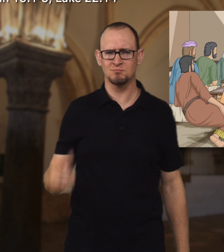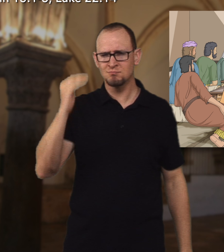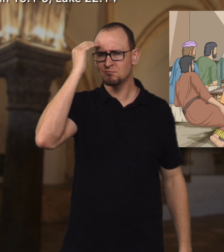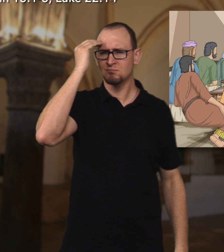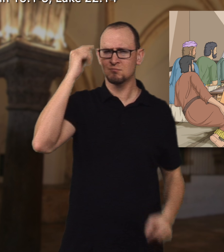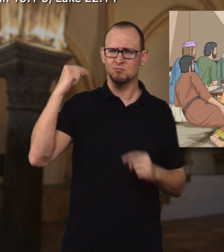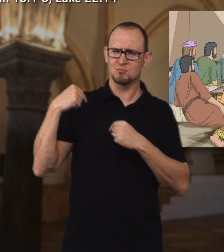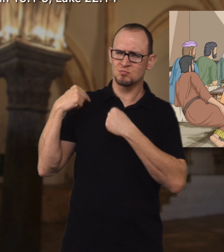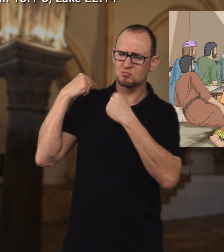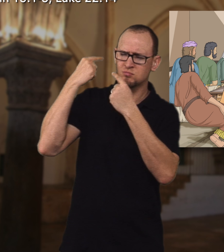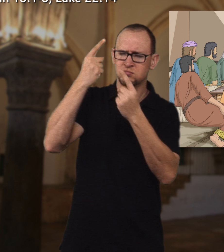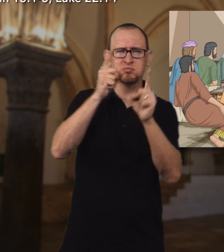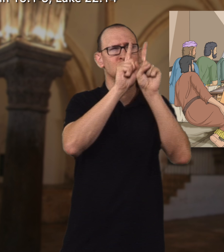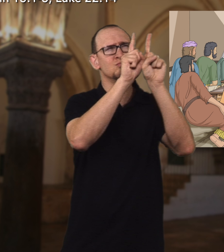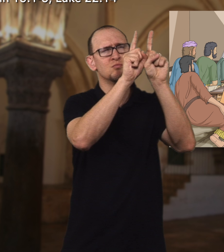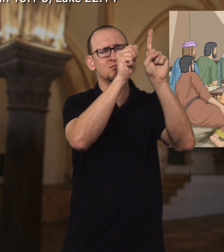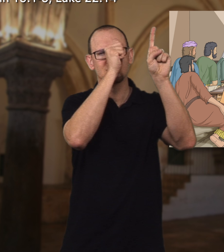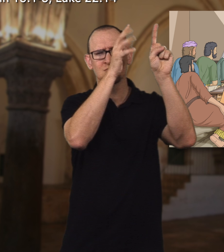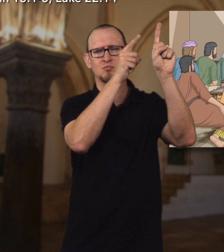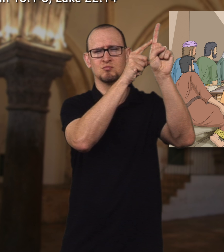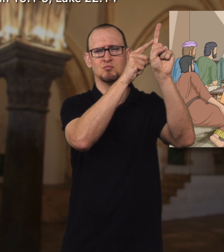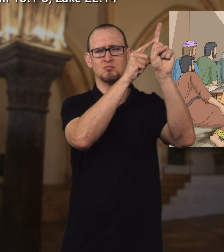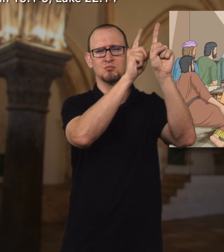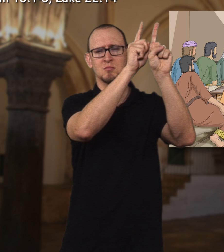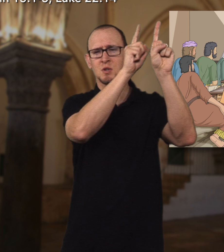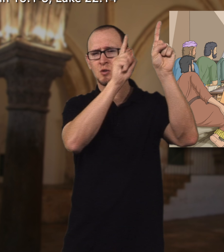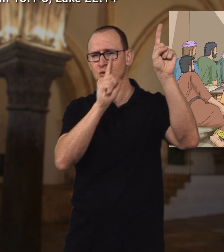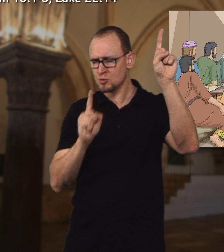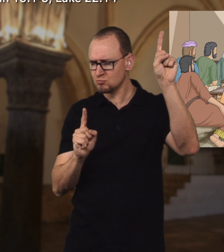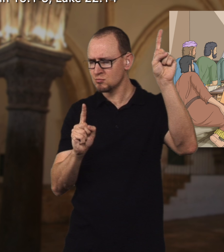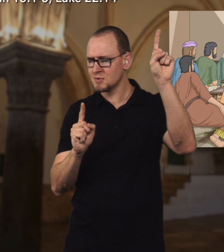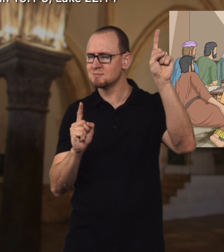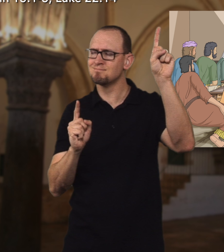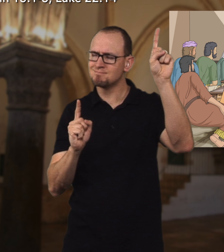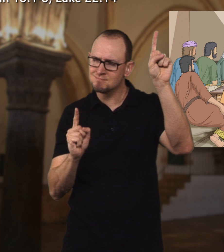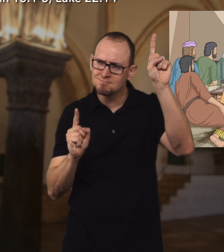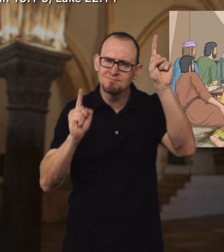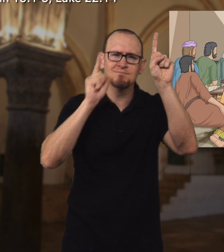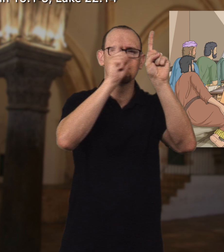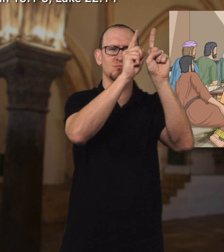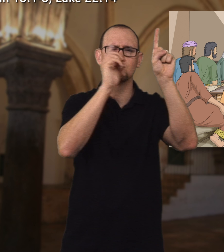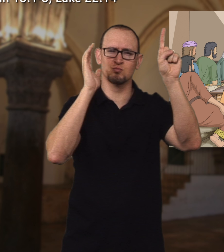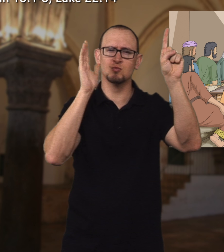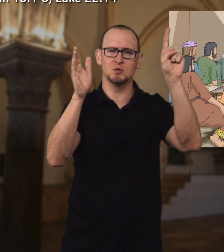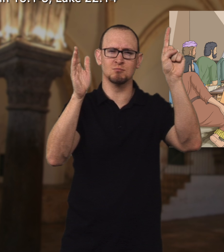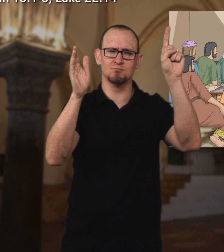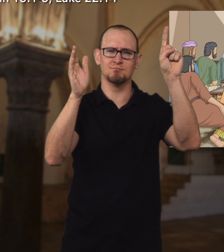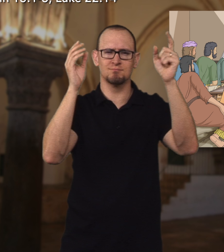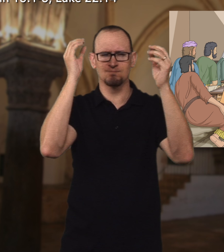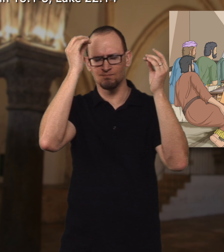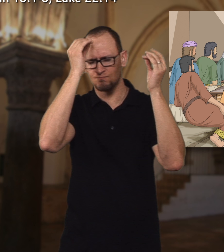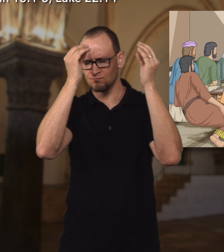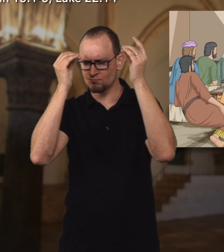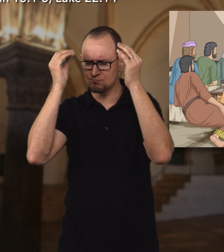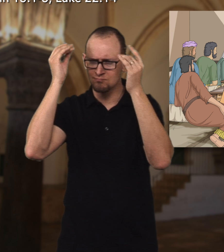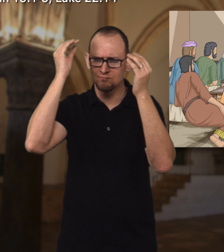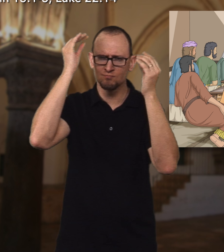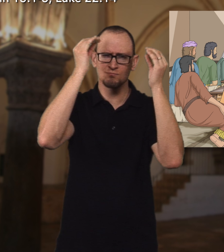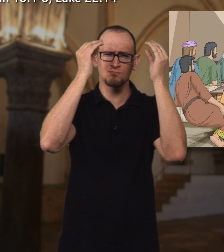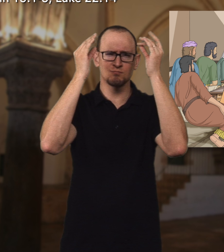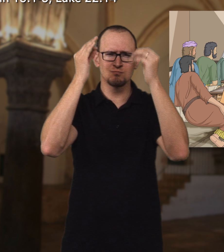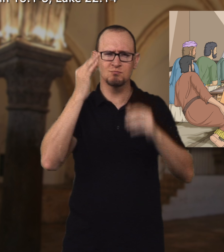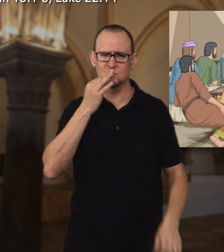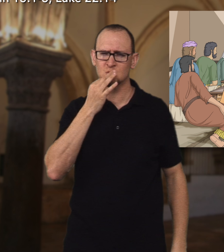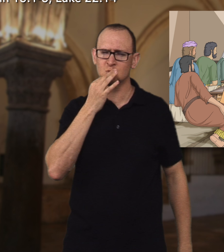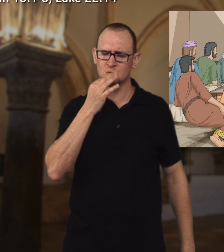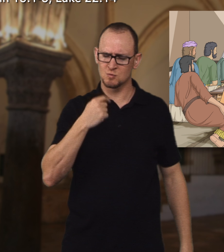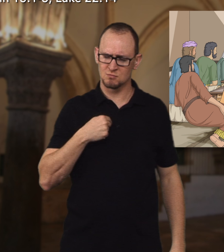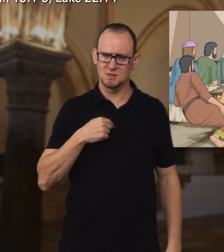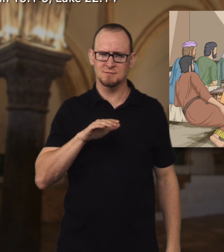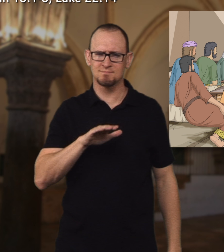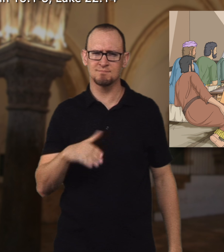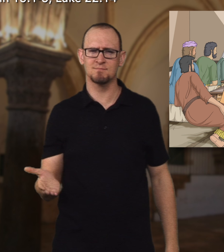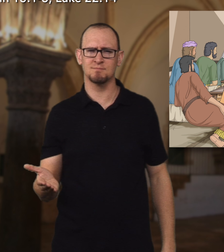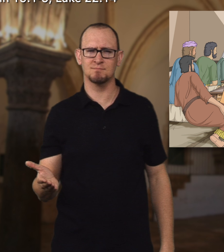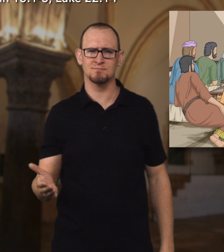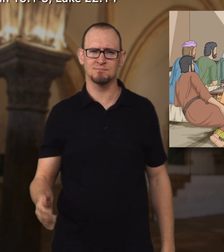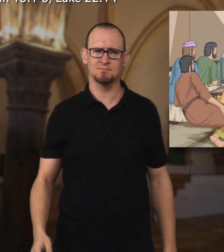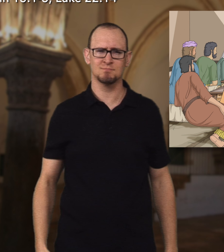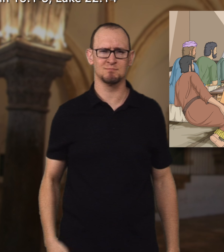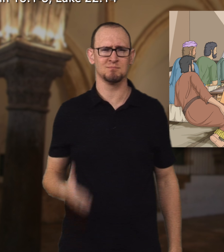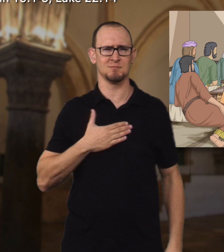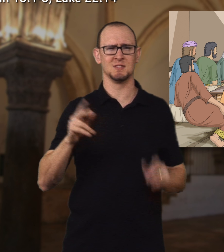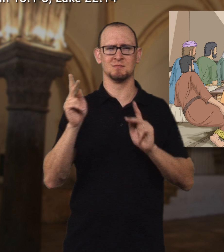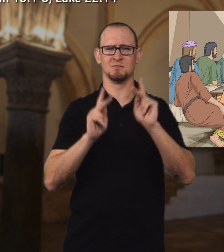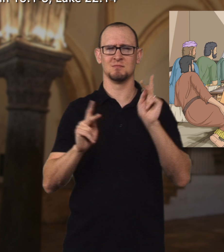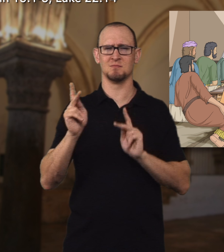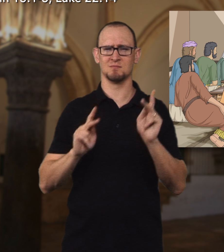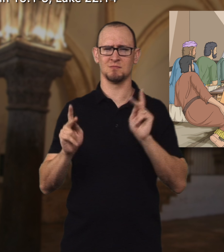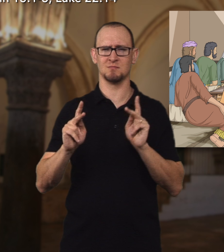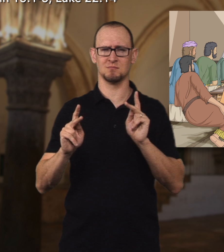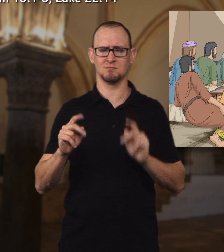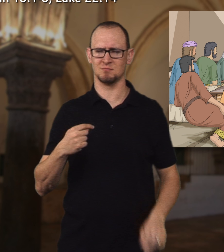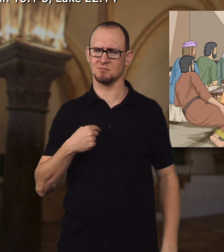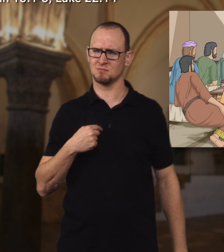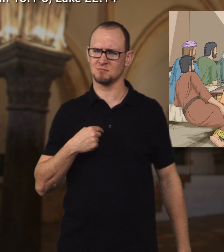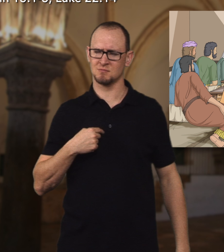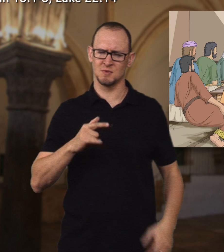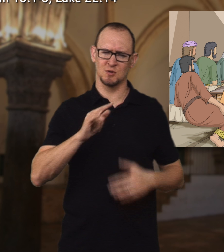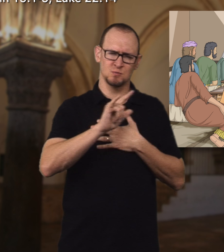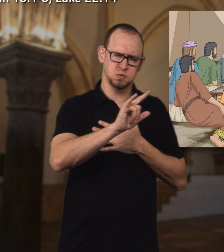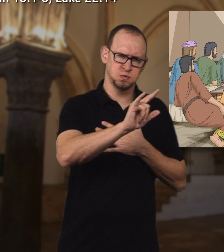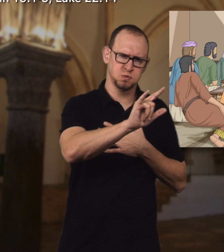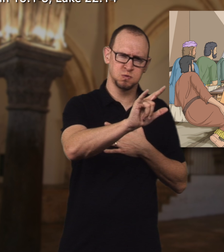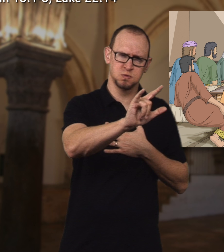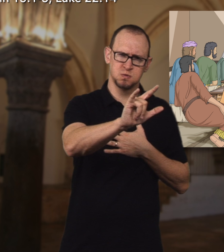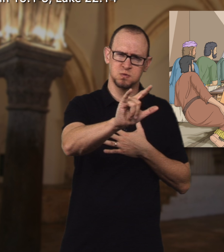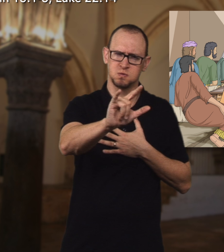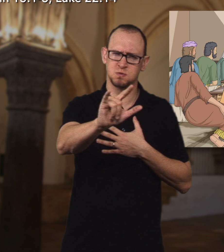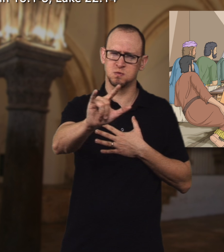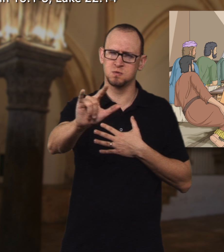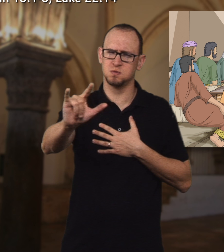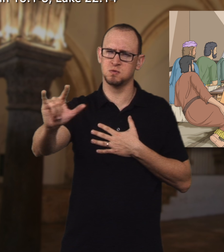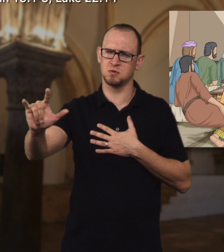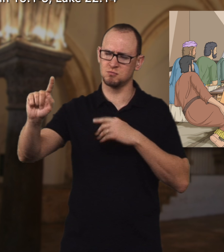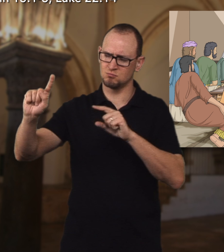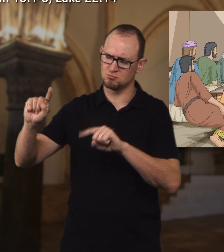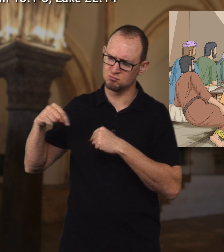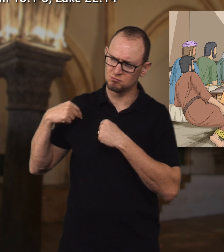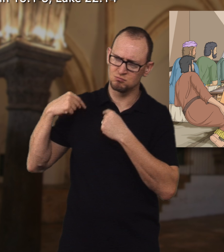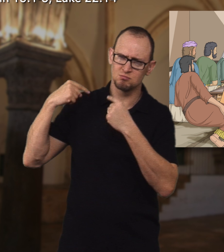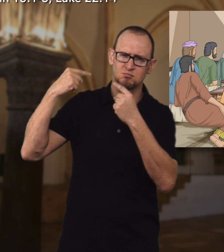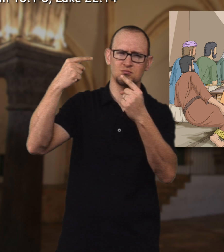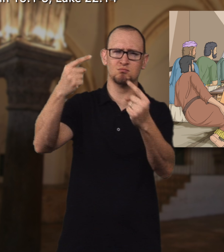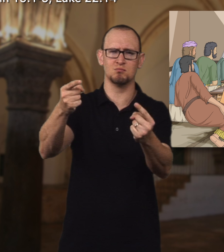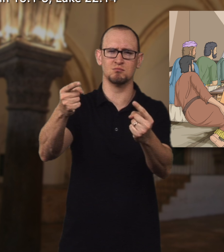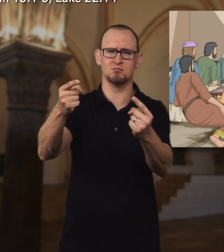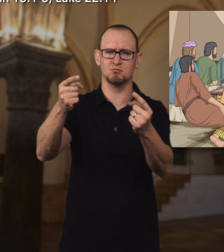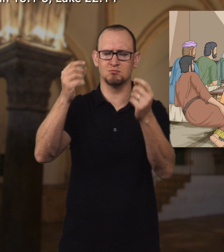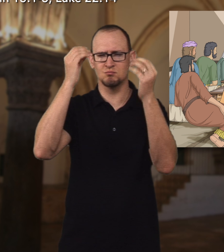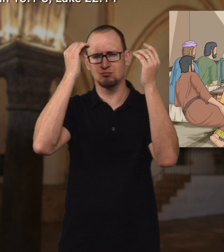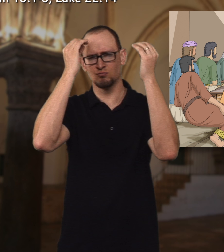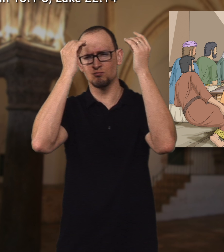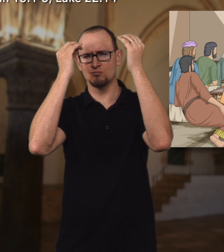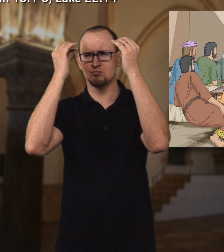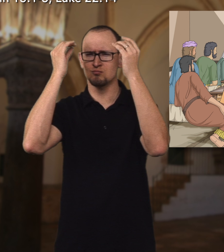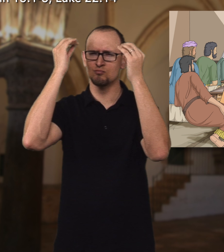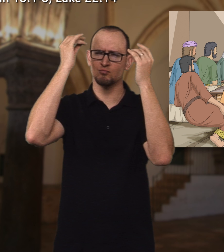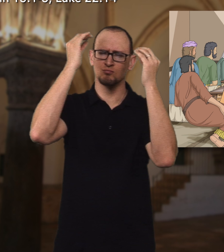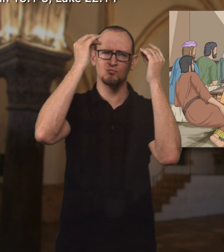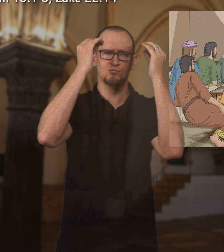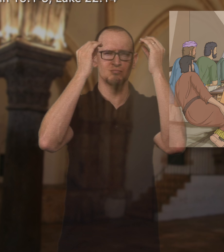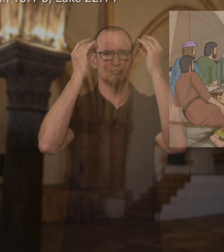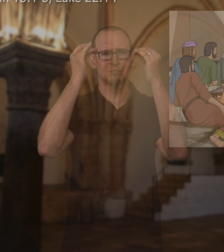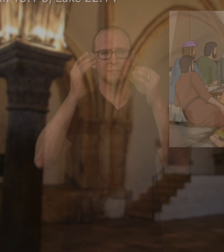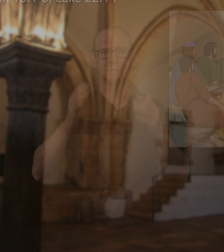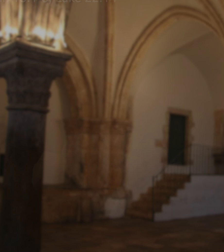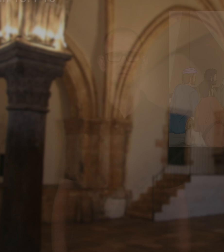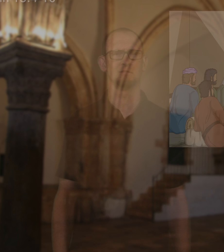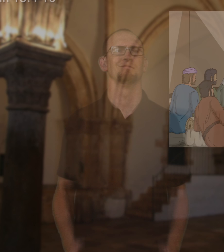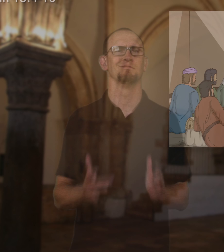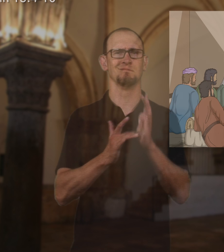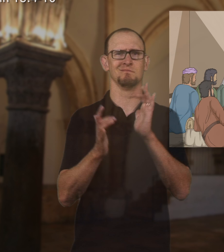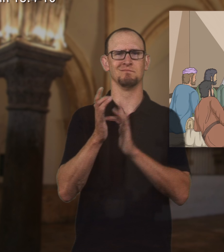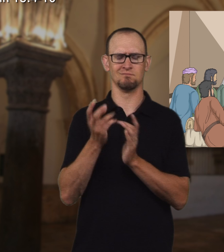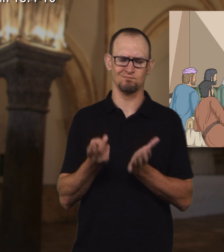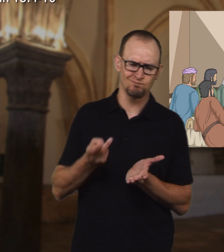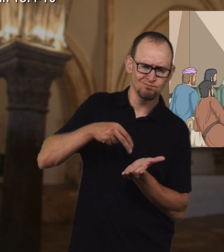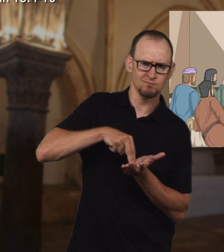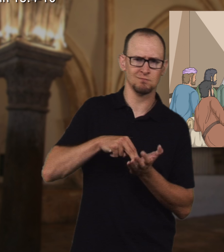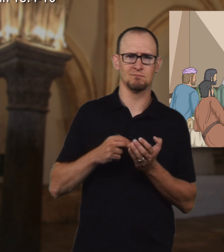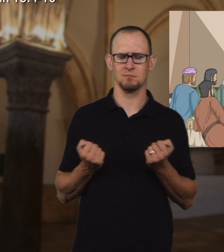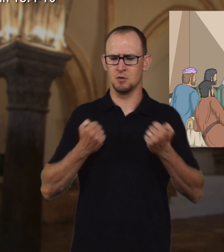Jesus knew that the Father had delivered all things into His hands, and that He had come from God and was returning to God.